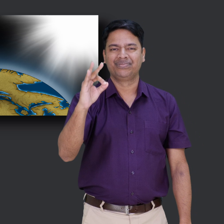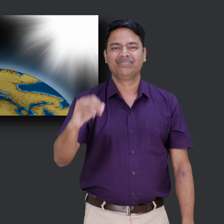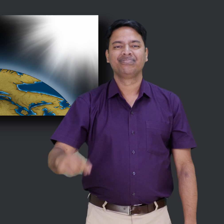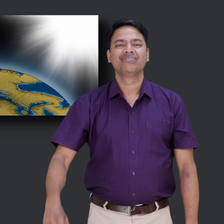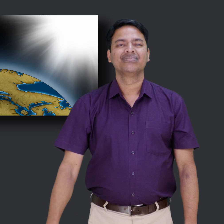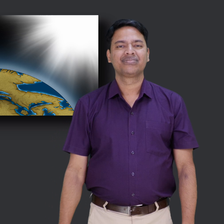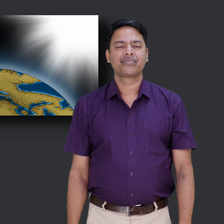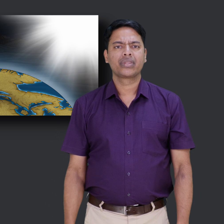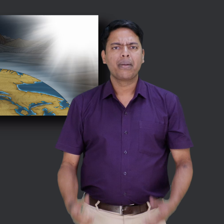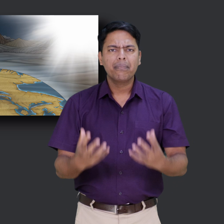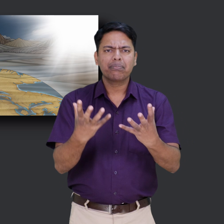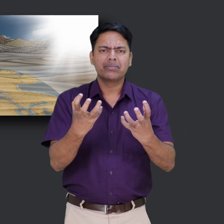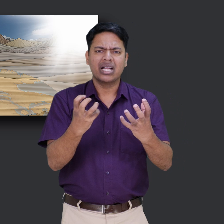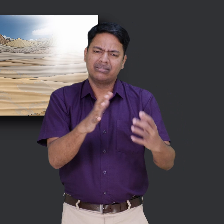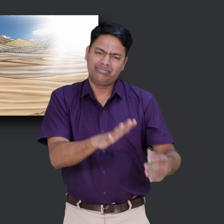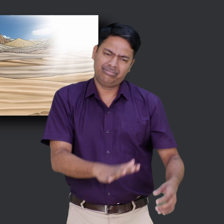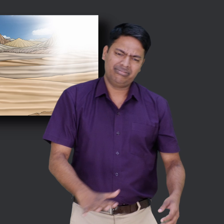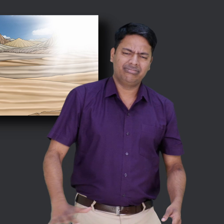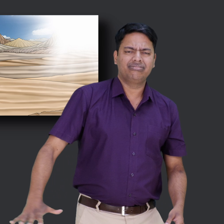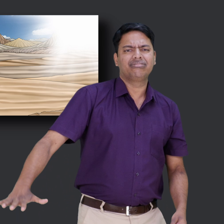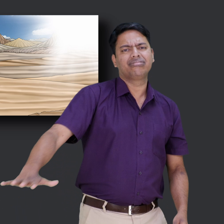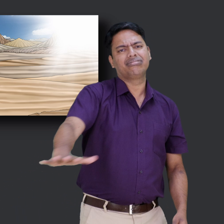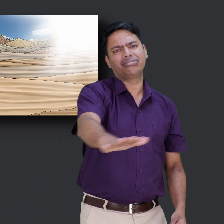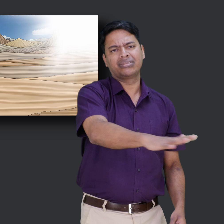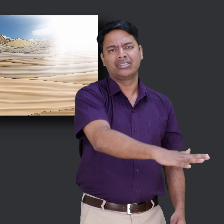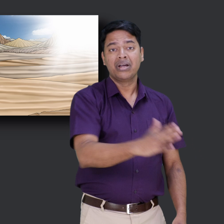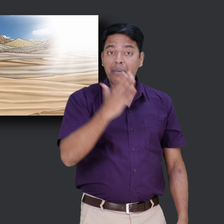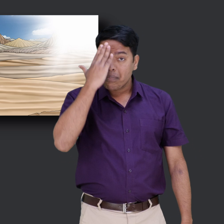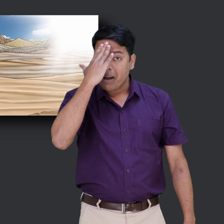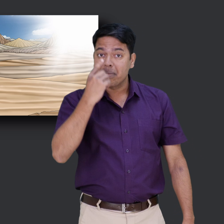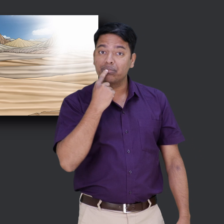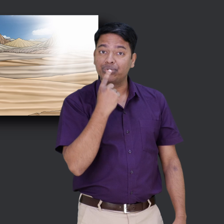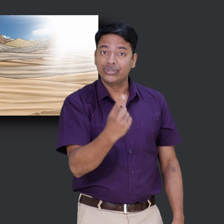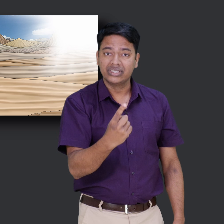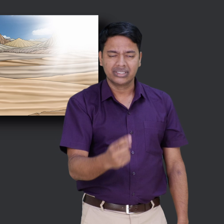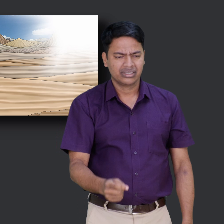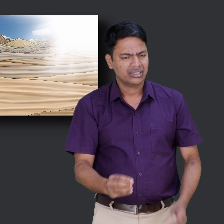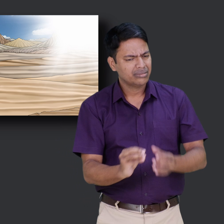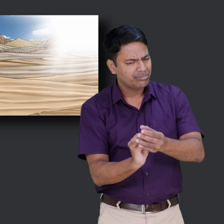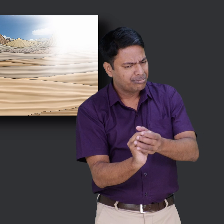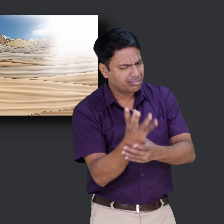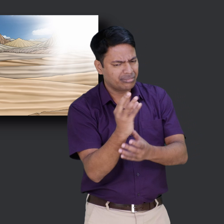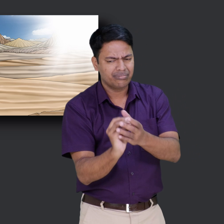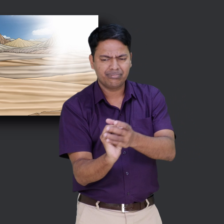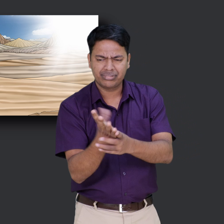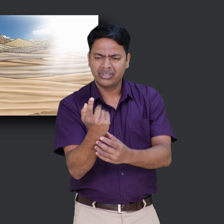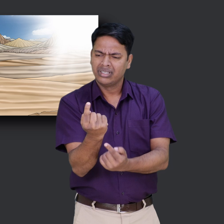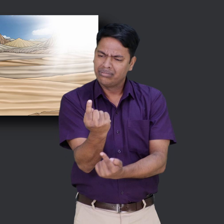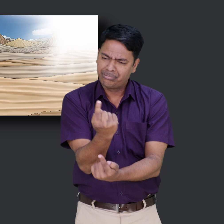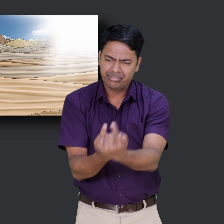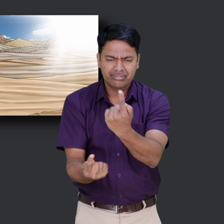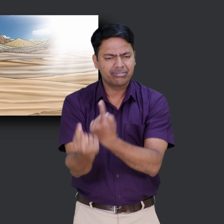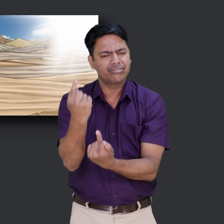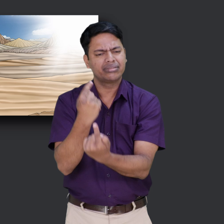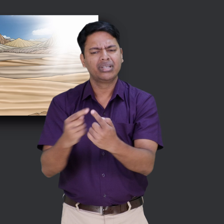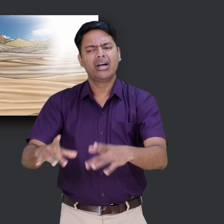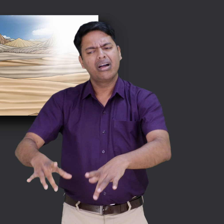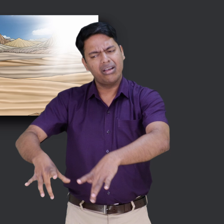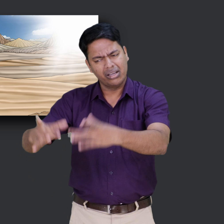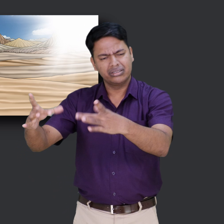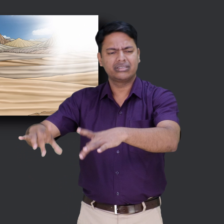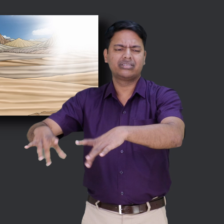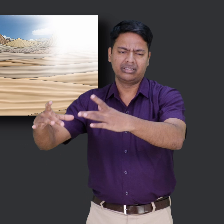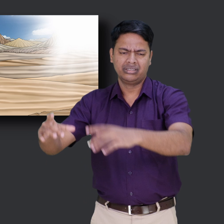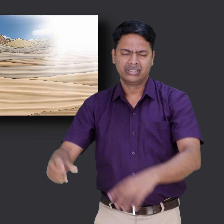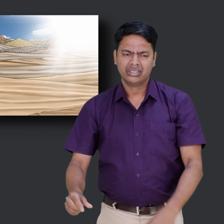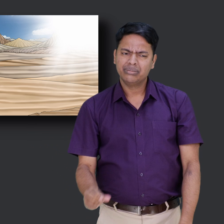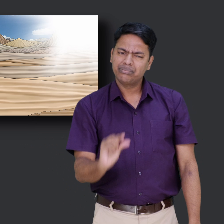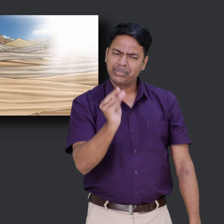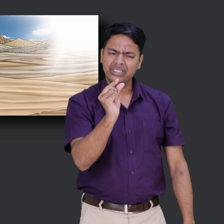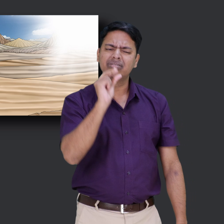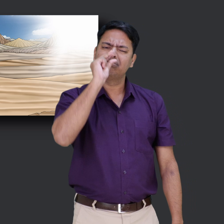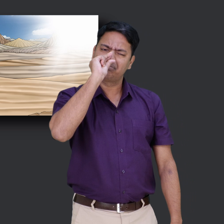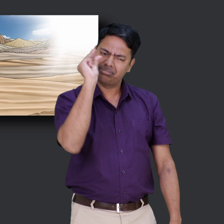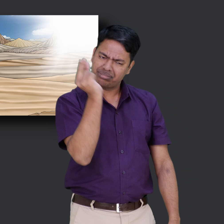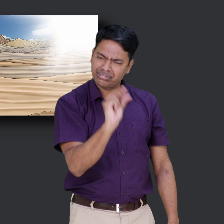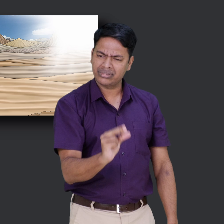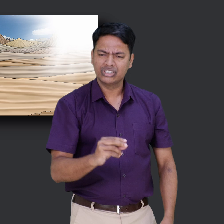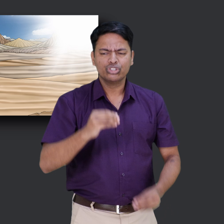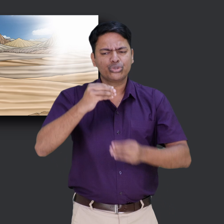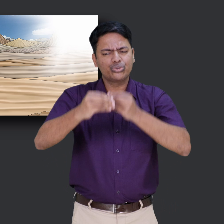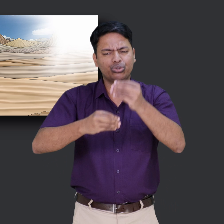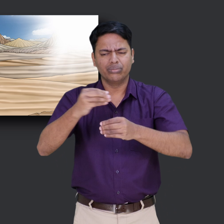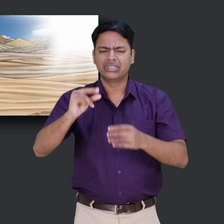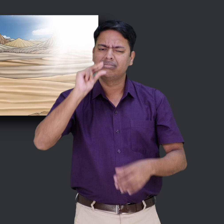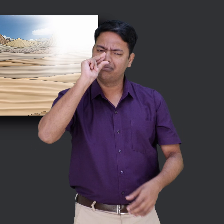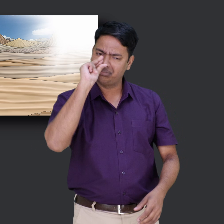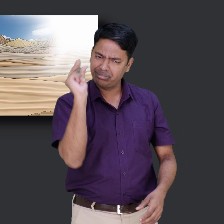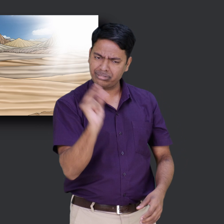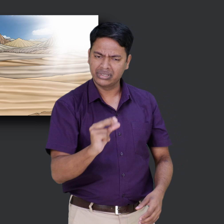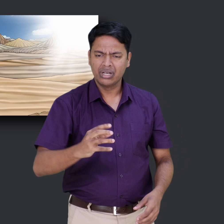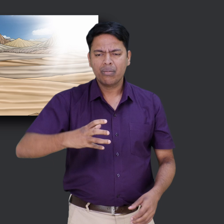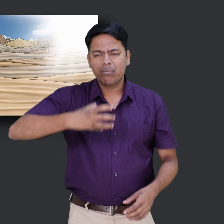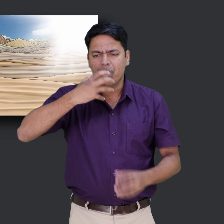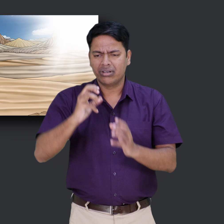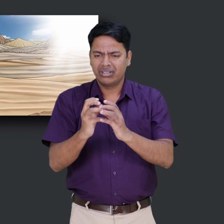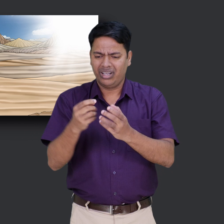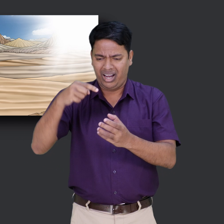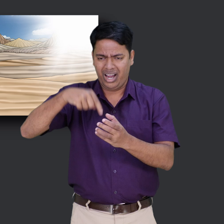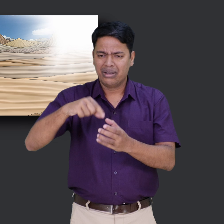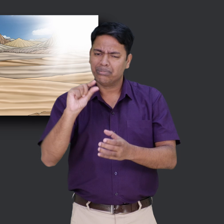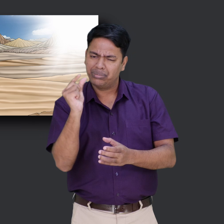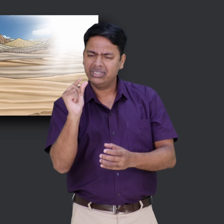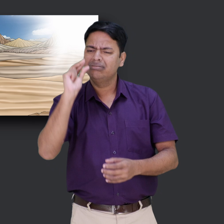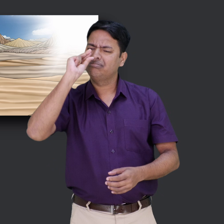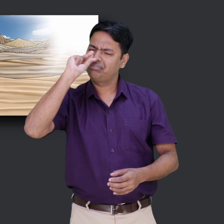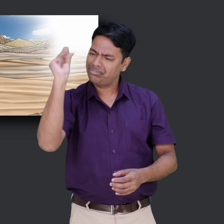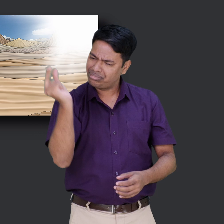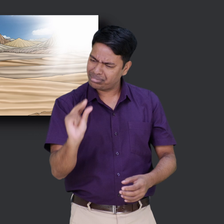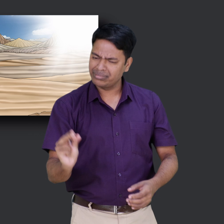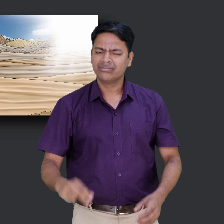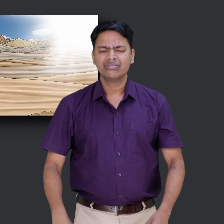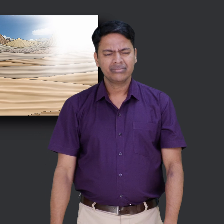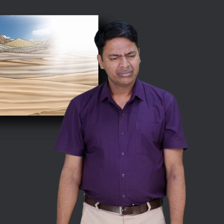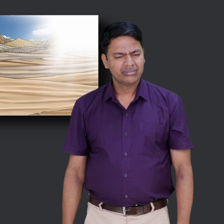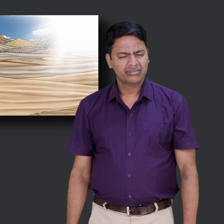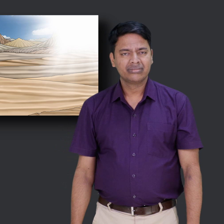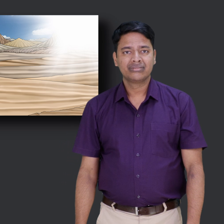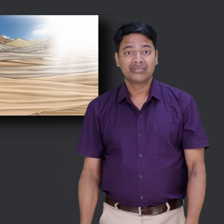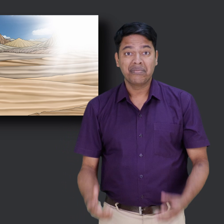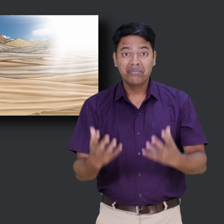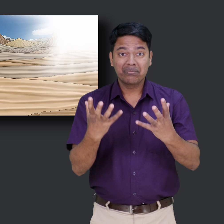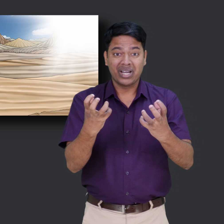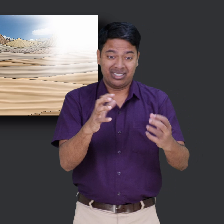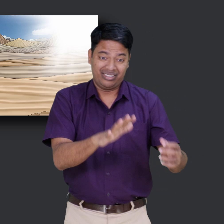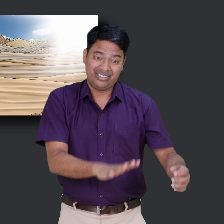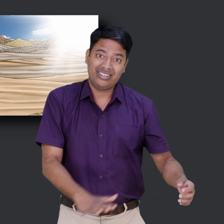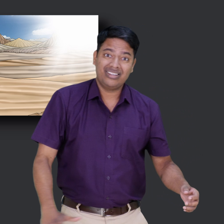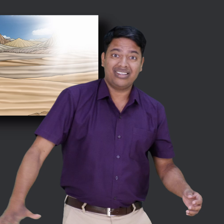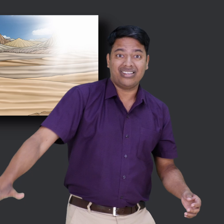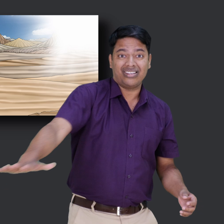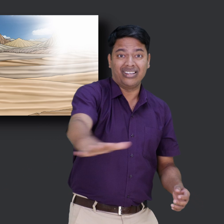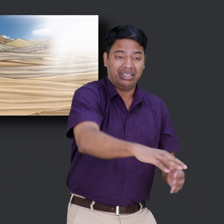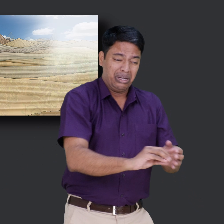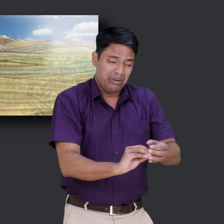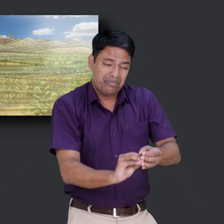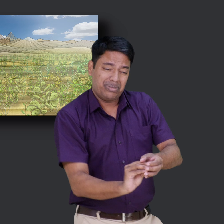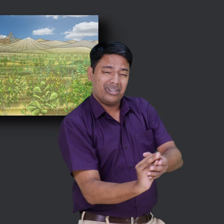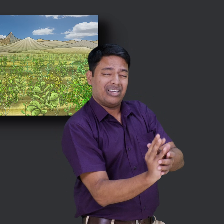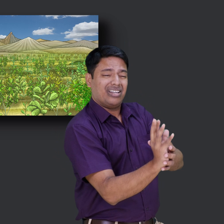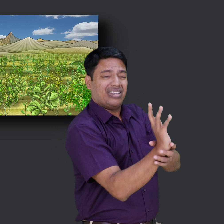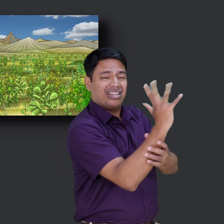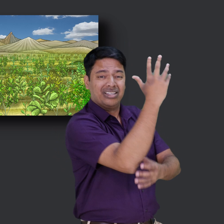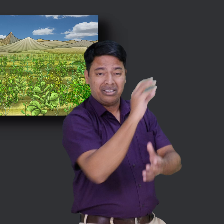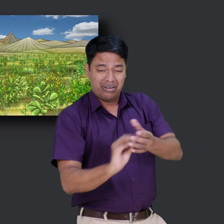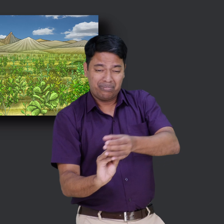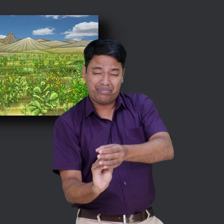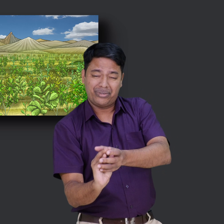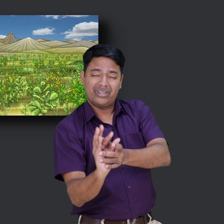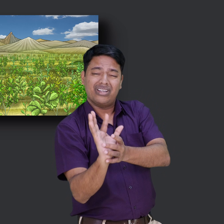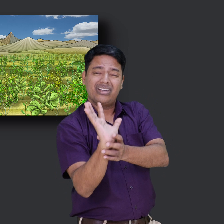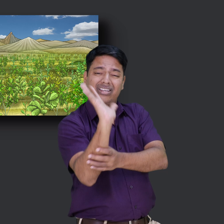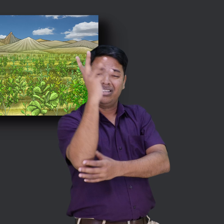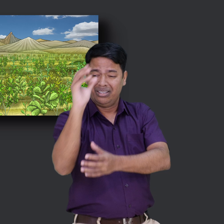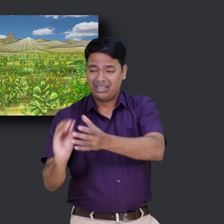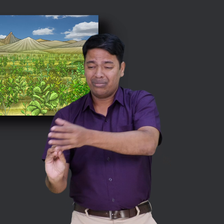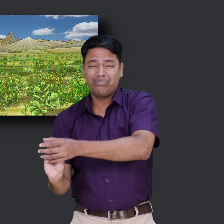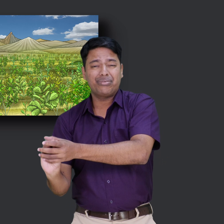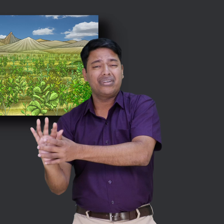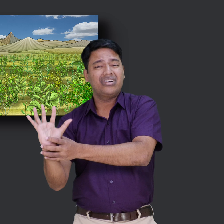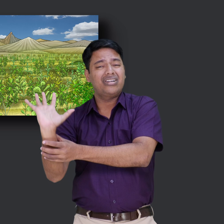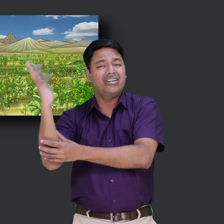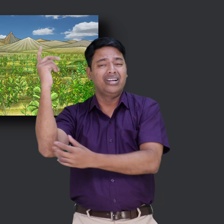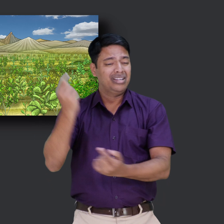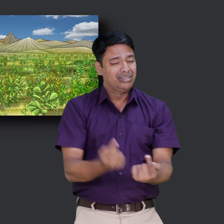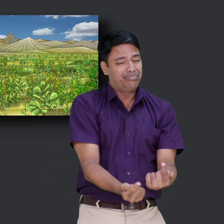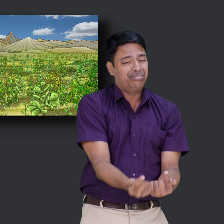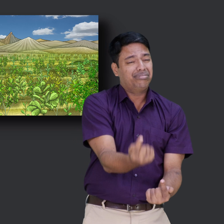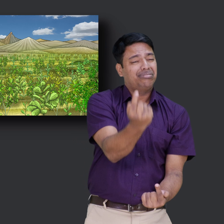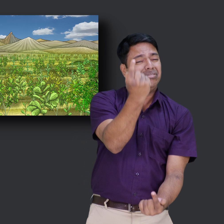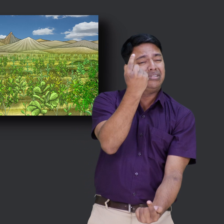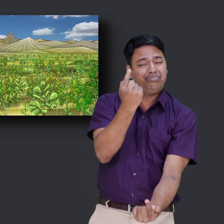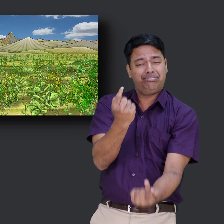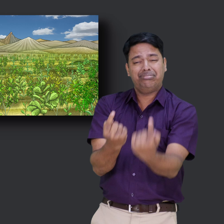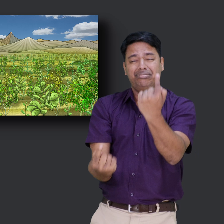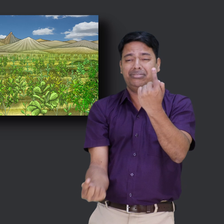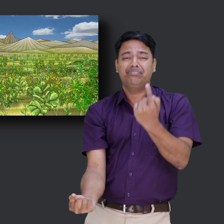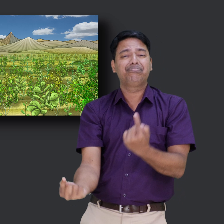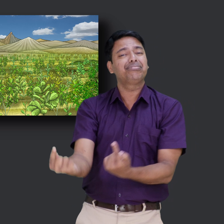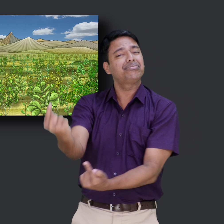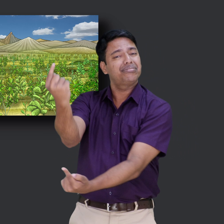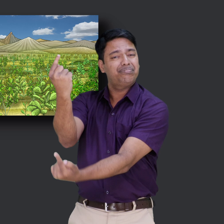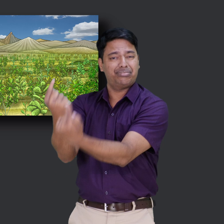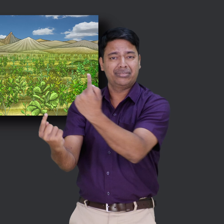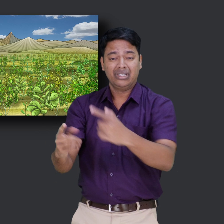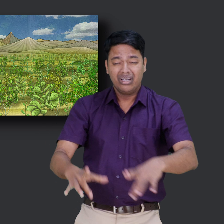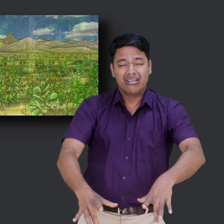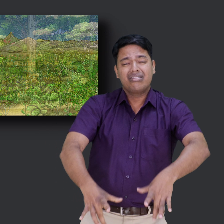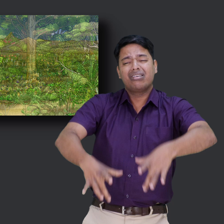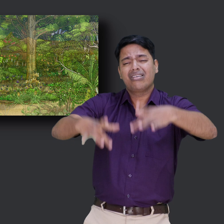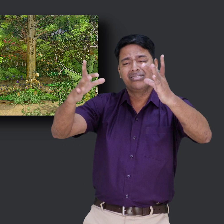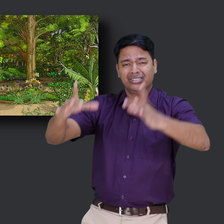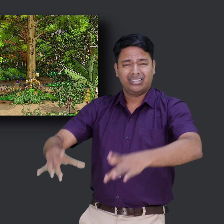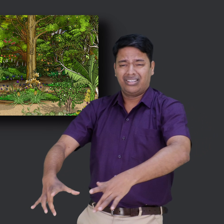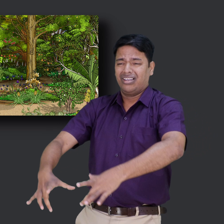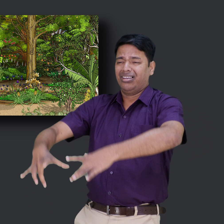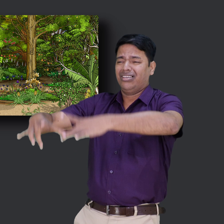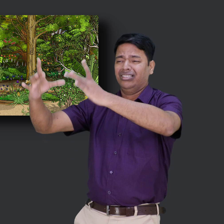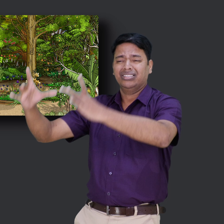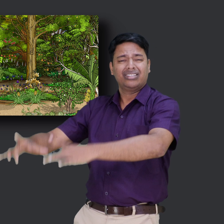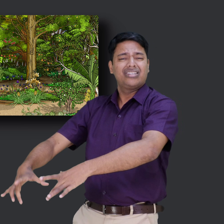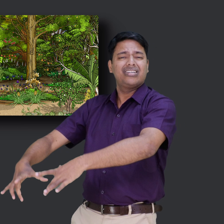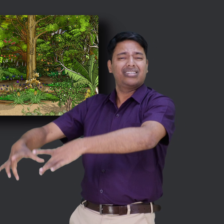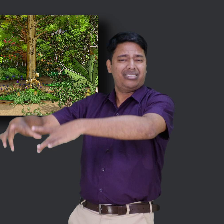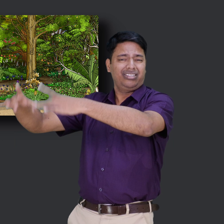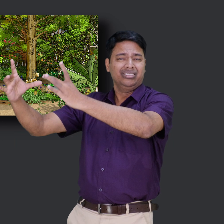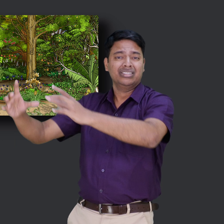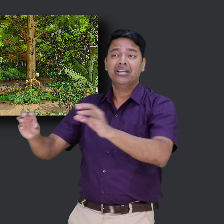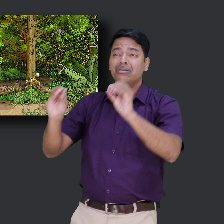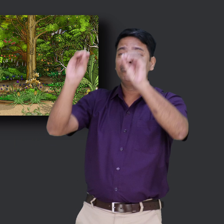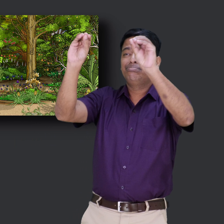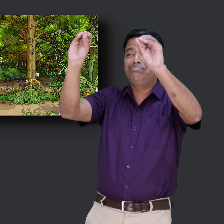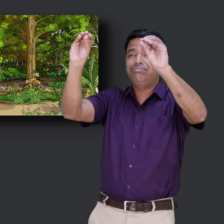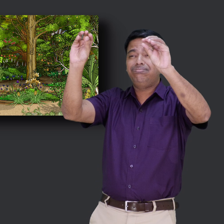Then God said, “Let the earth bring forth vegetation: seed-bearing plants and fruit trees, each bearing fruit with seed according to its kind.”